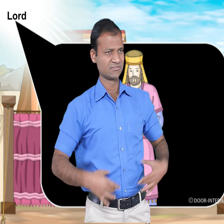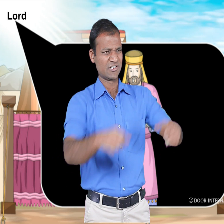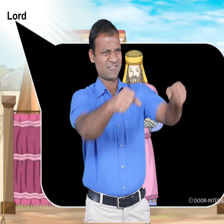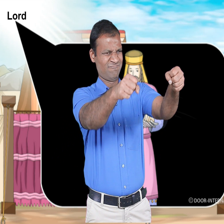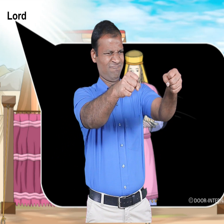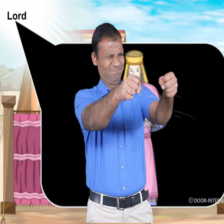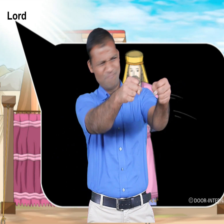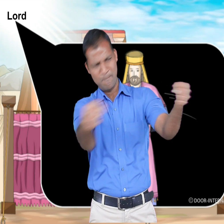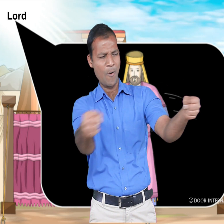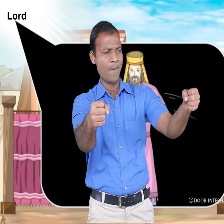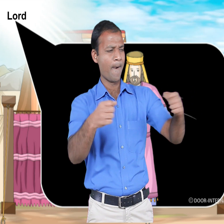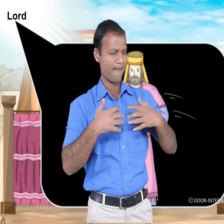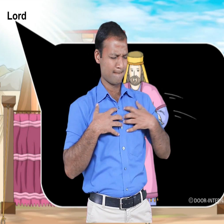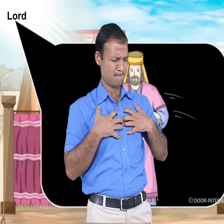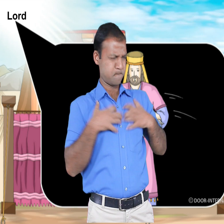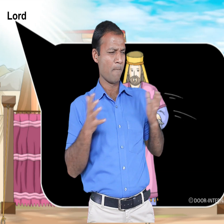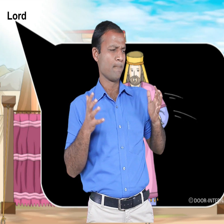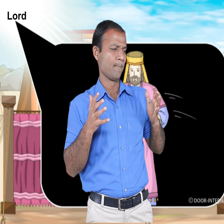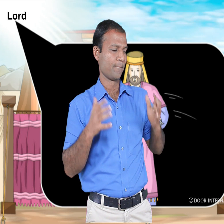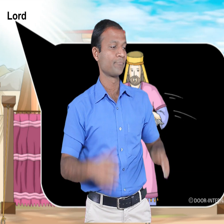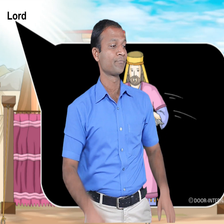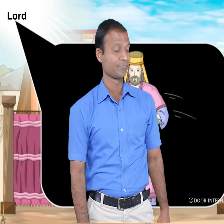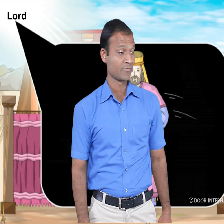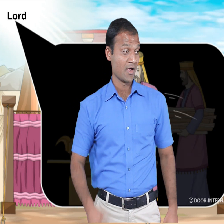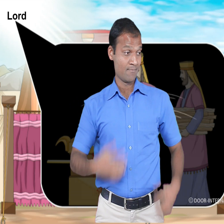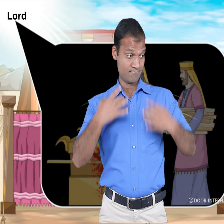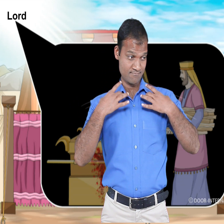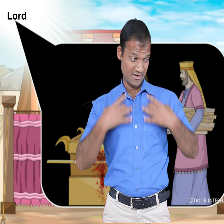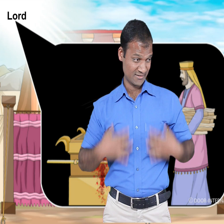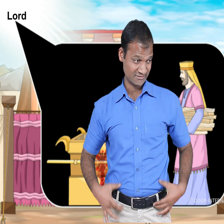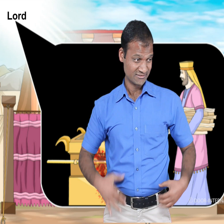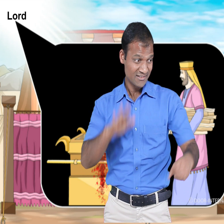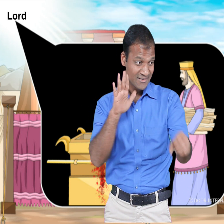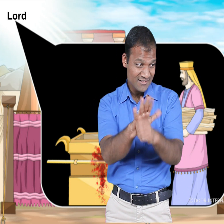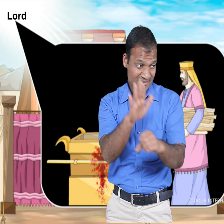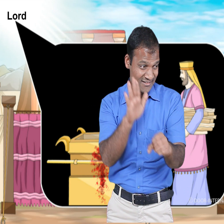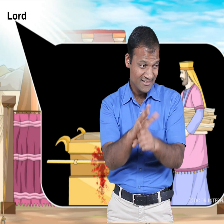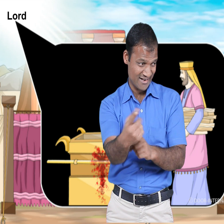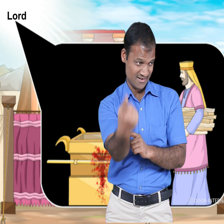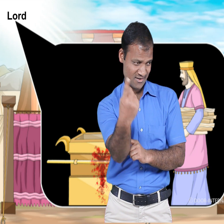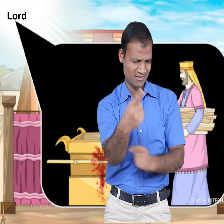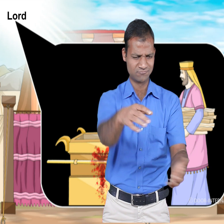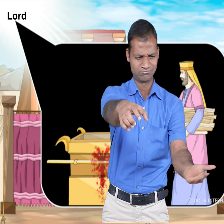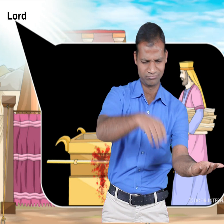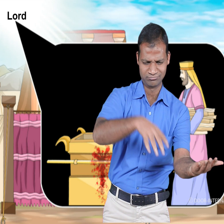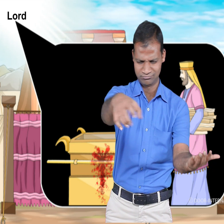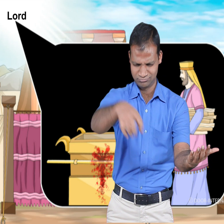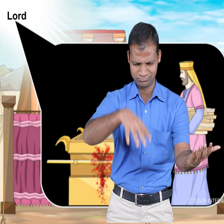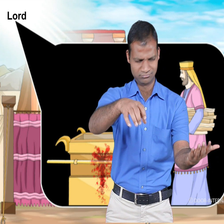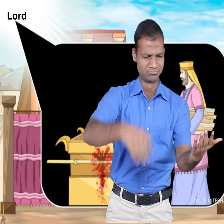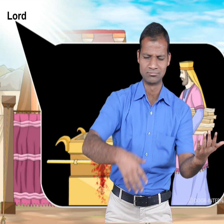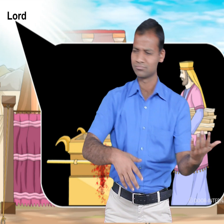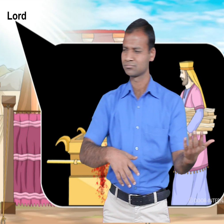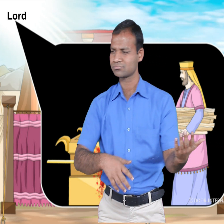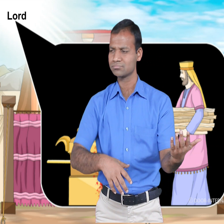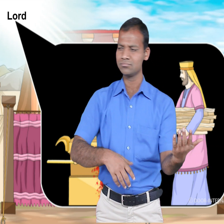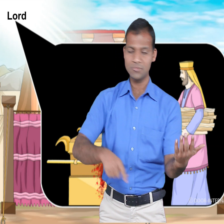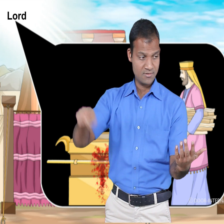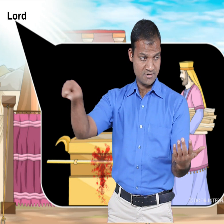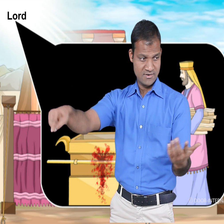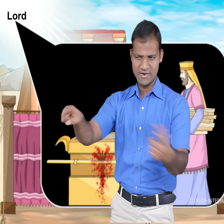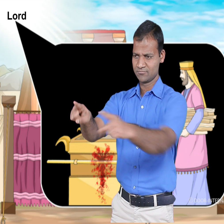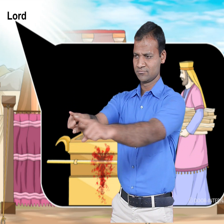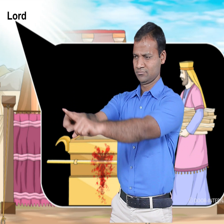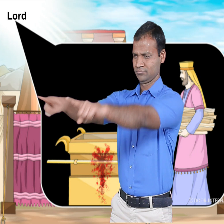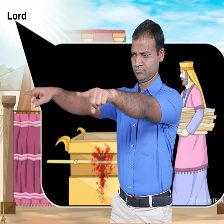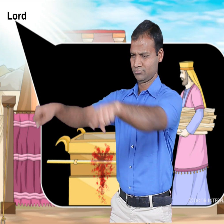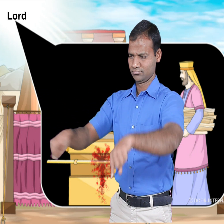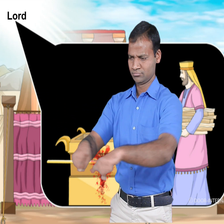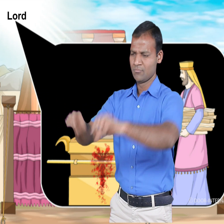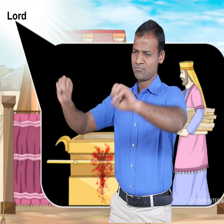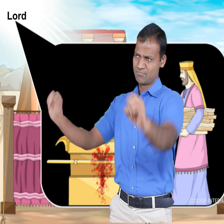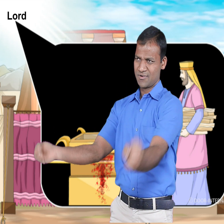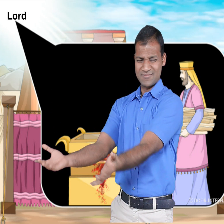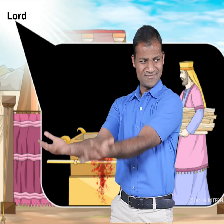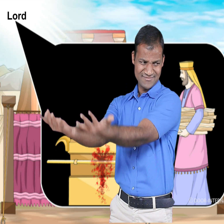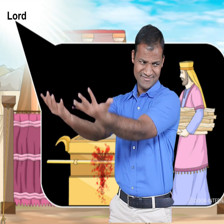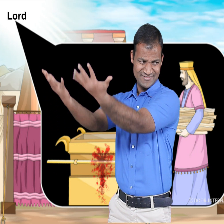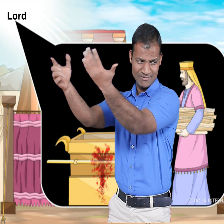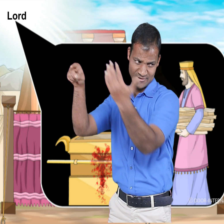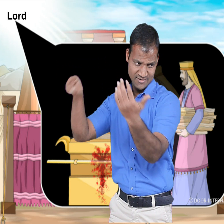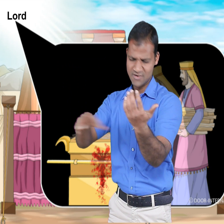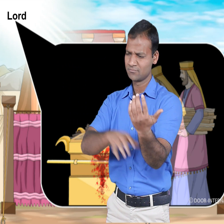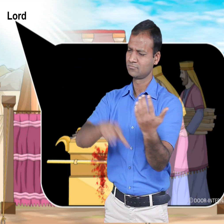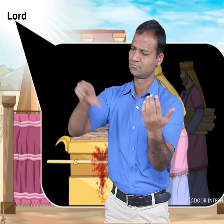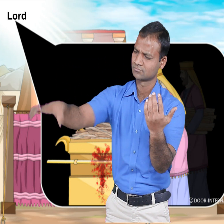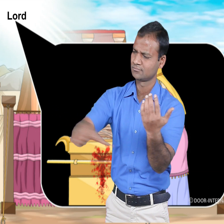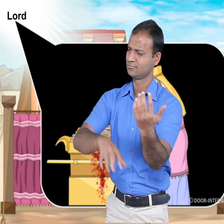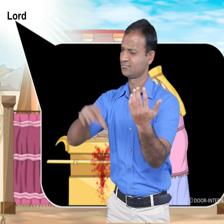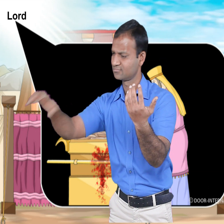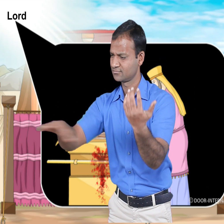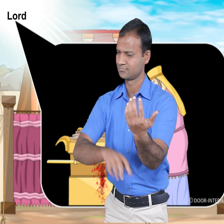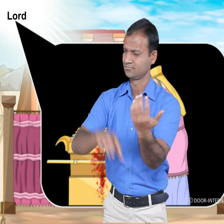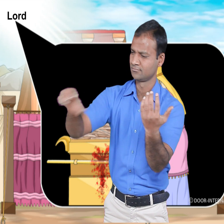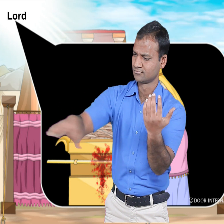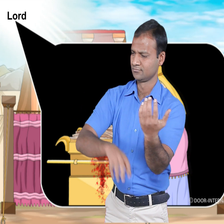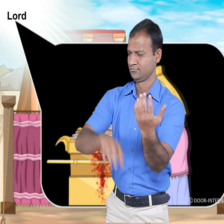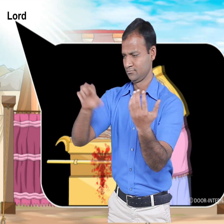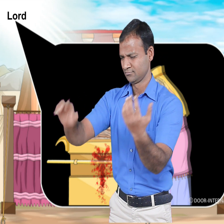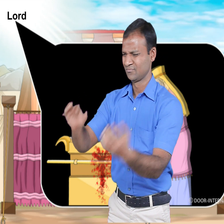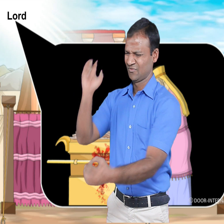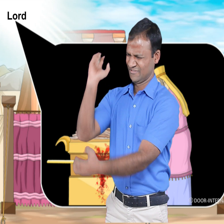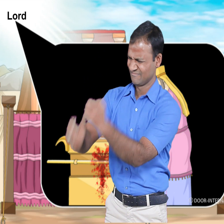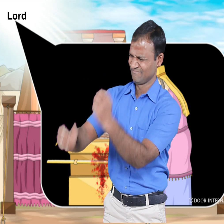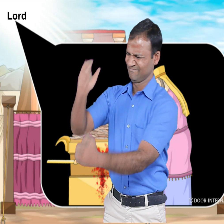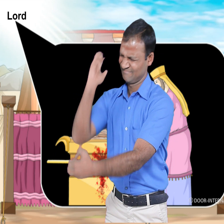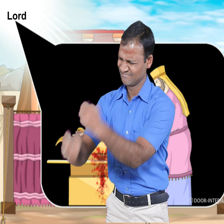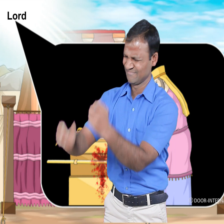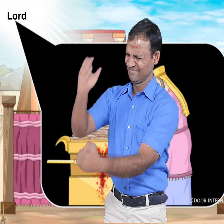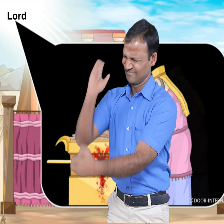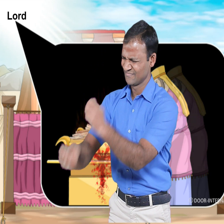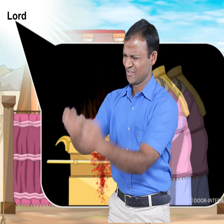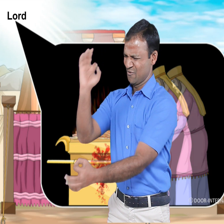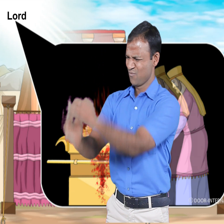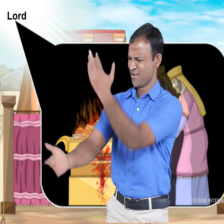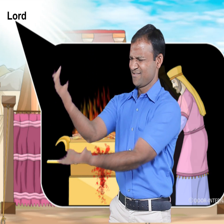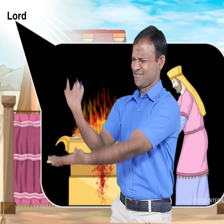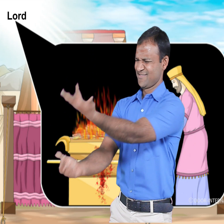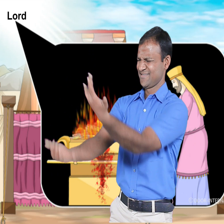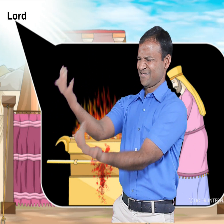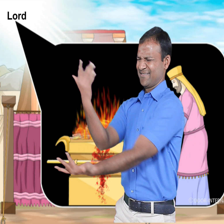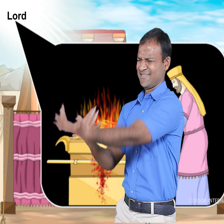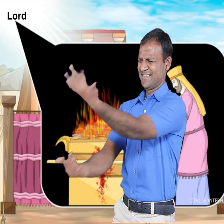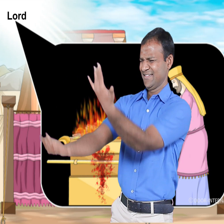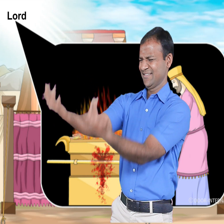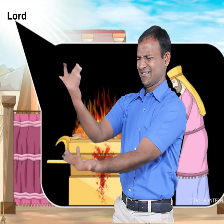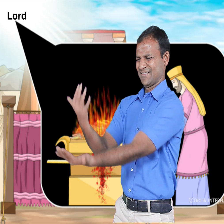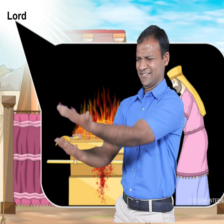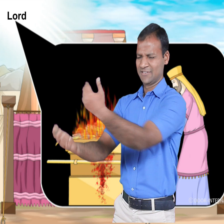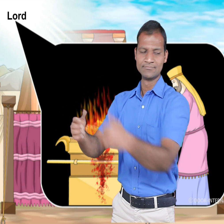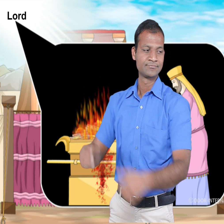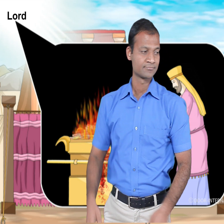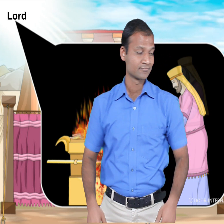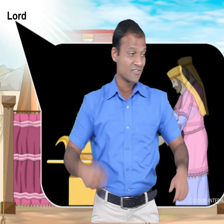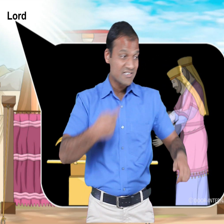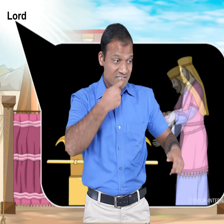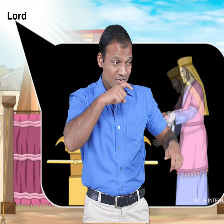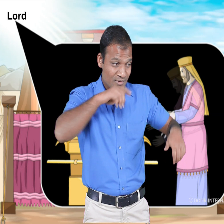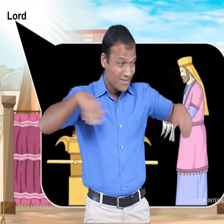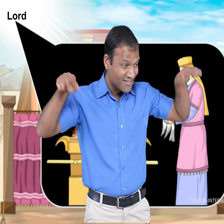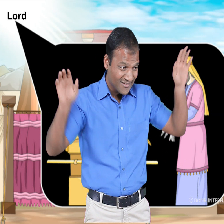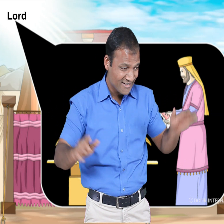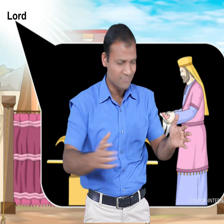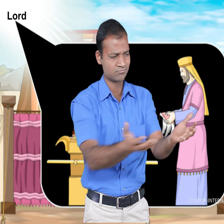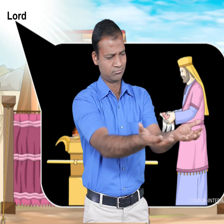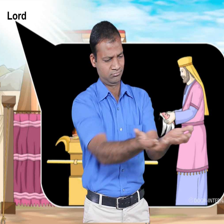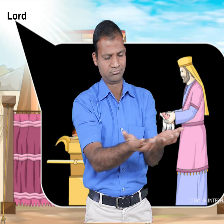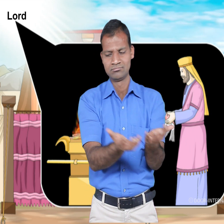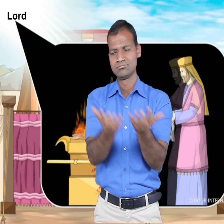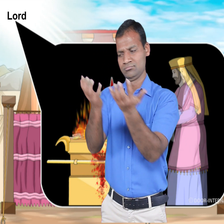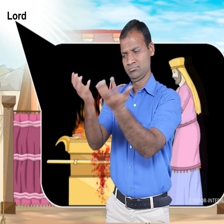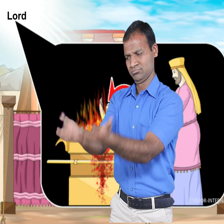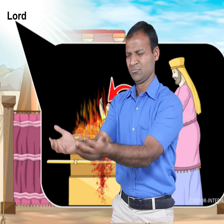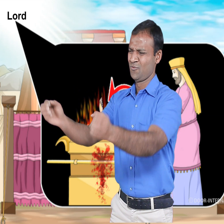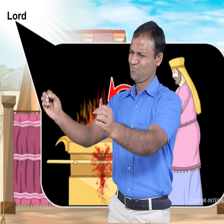He shall tear it open by its wings, without dividing the bird completely.